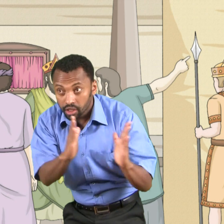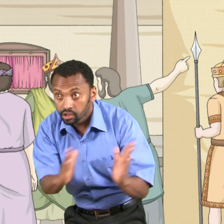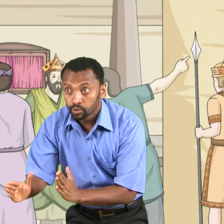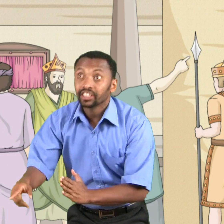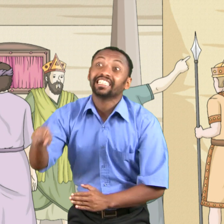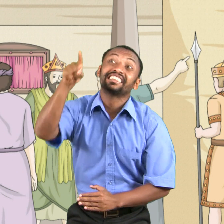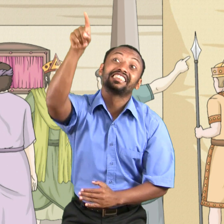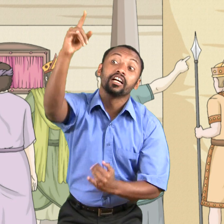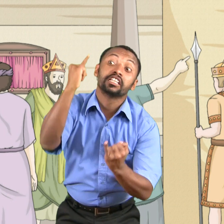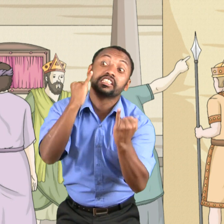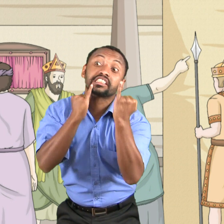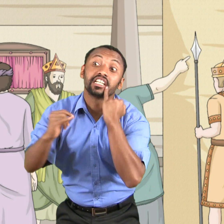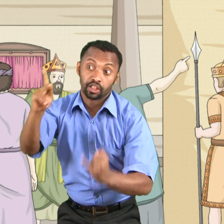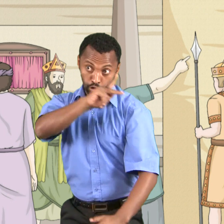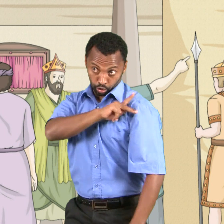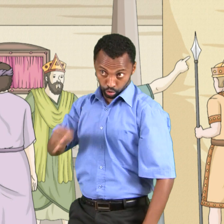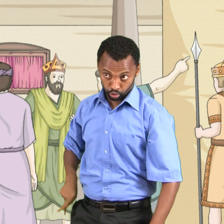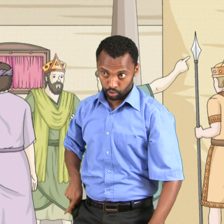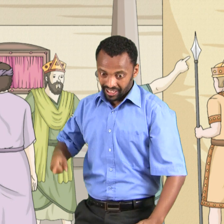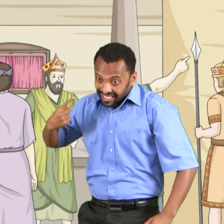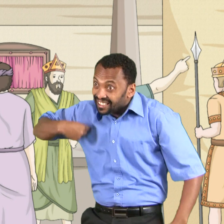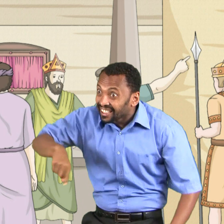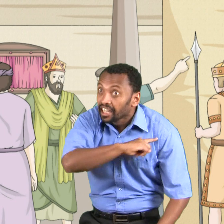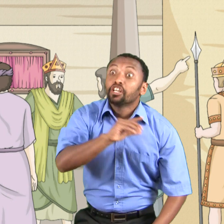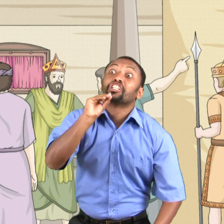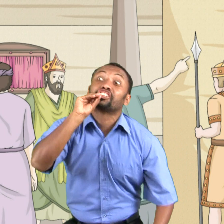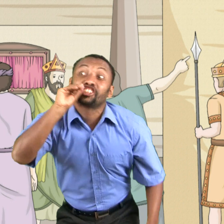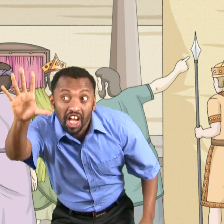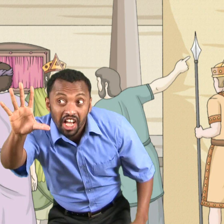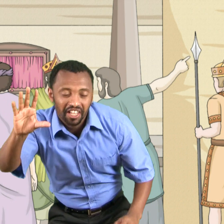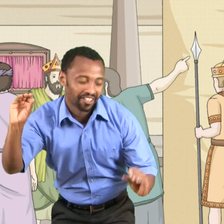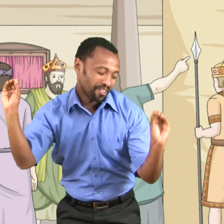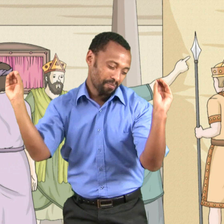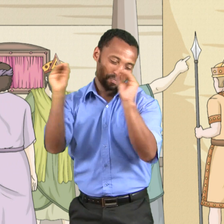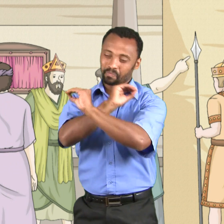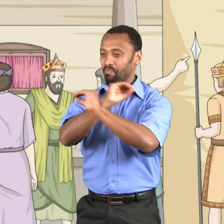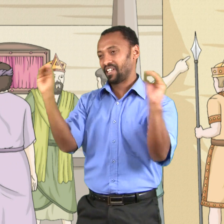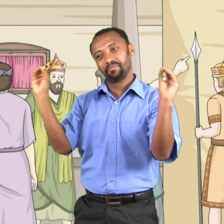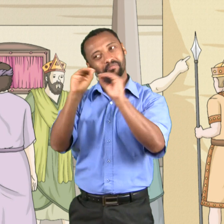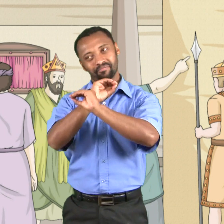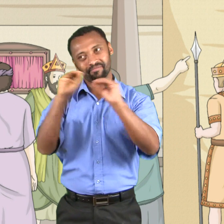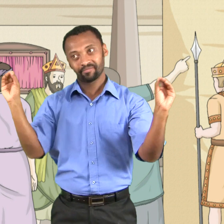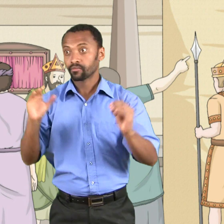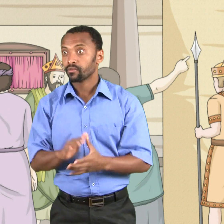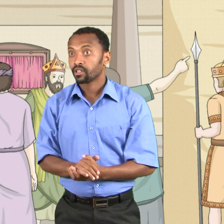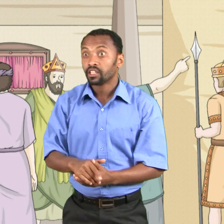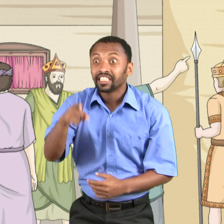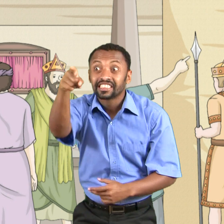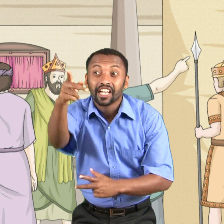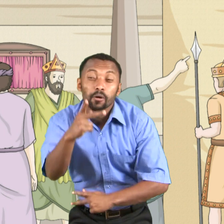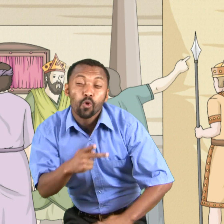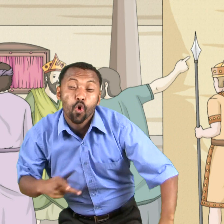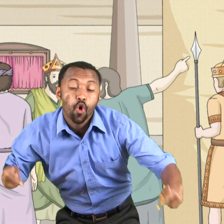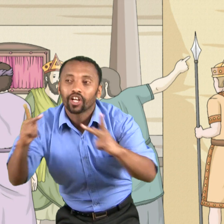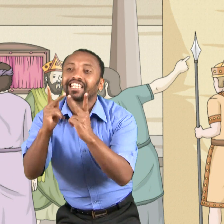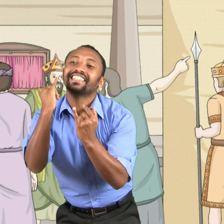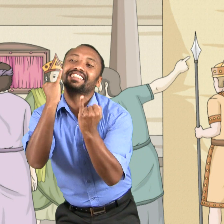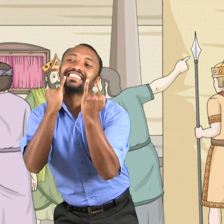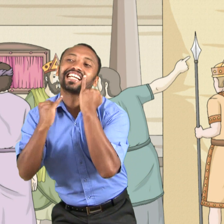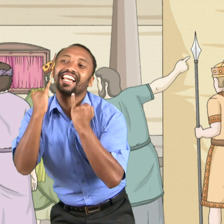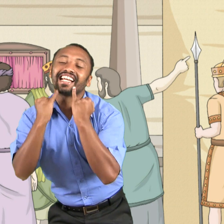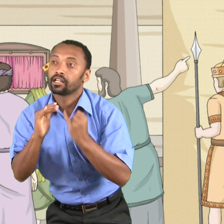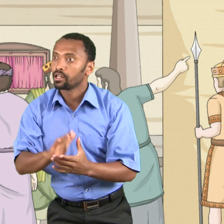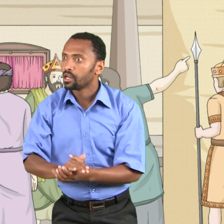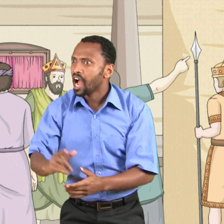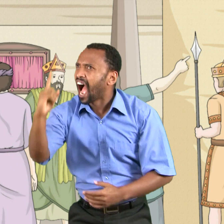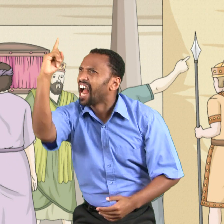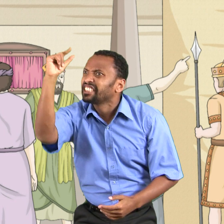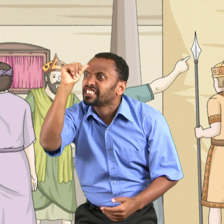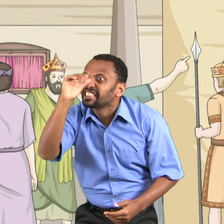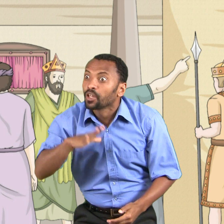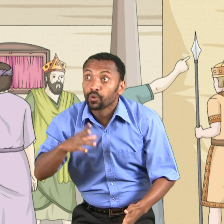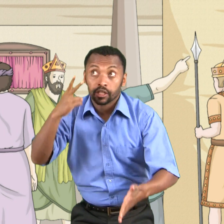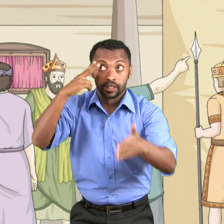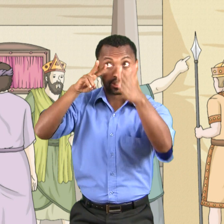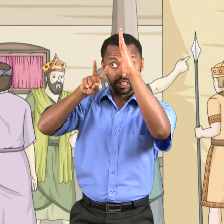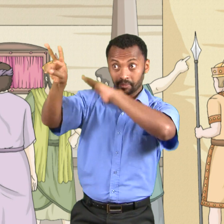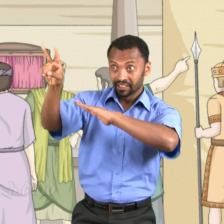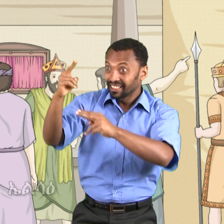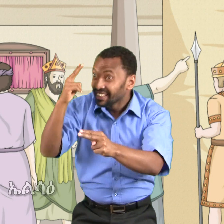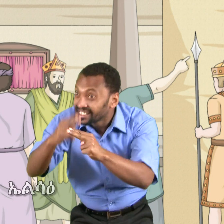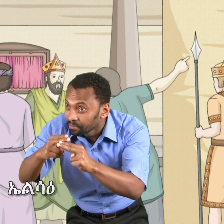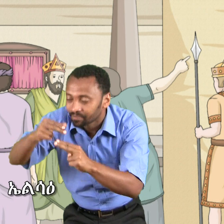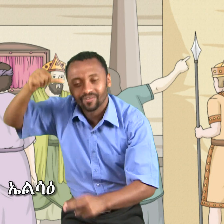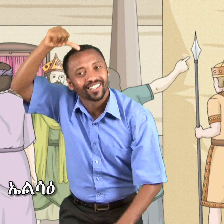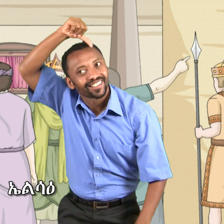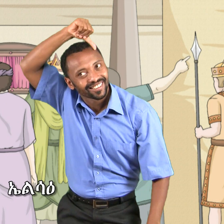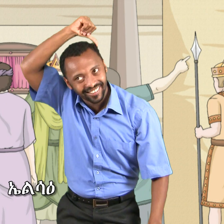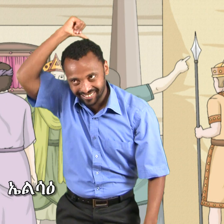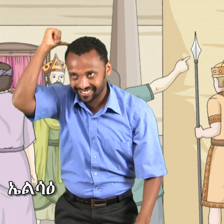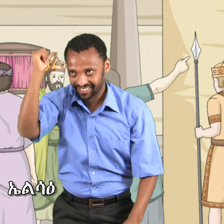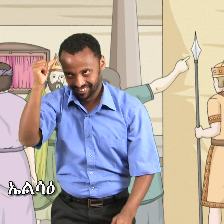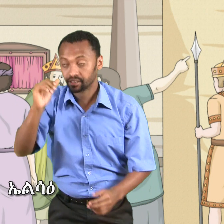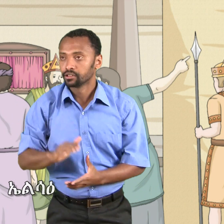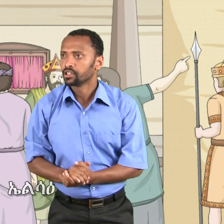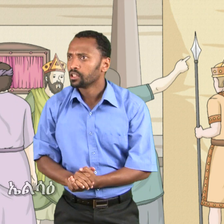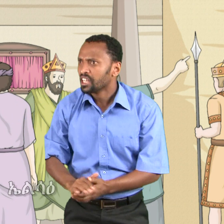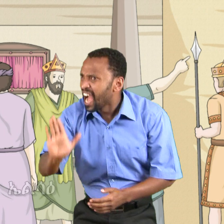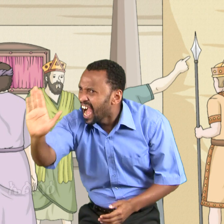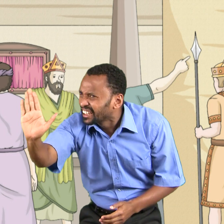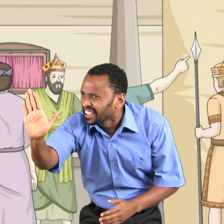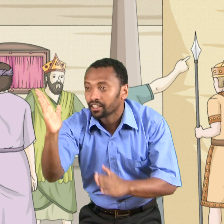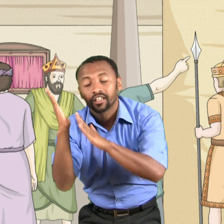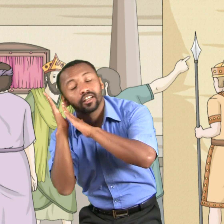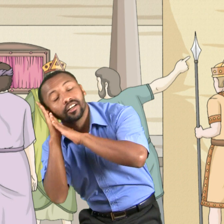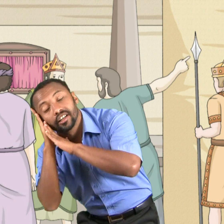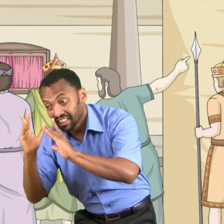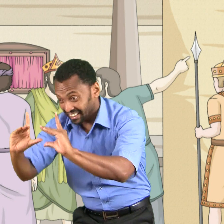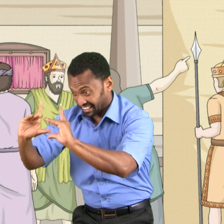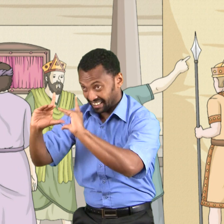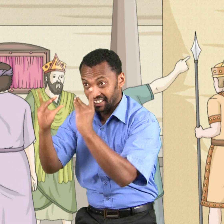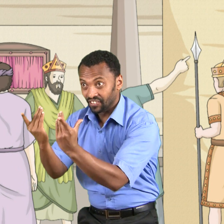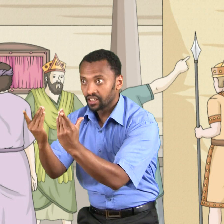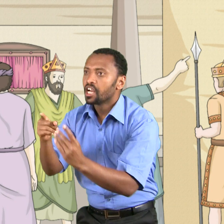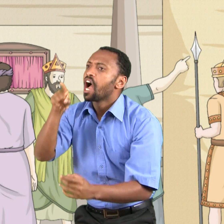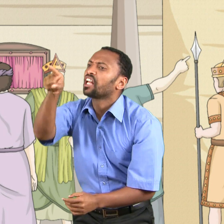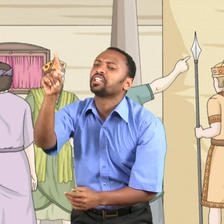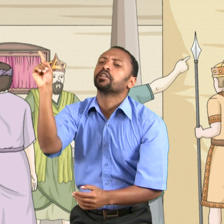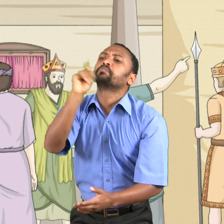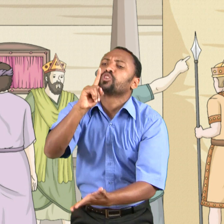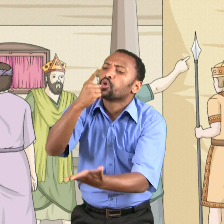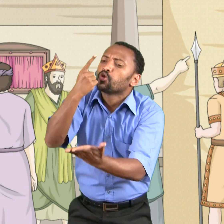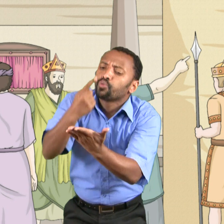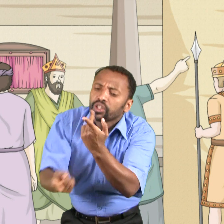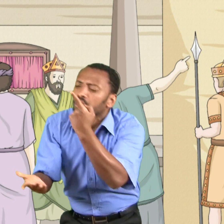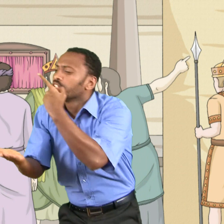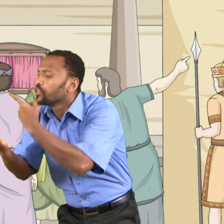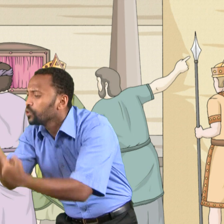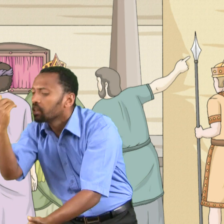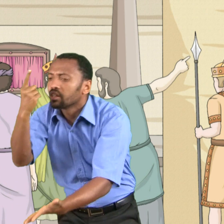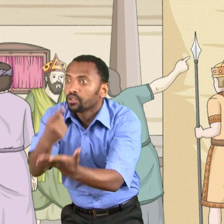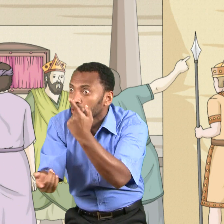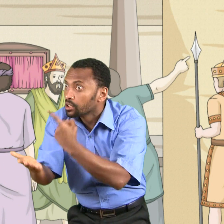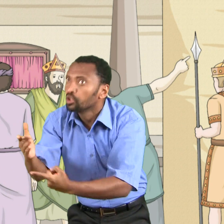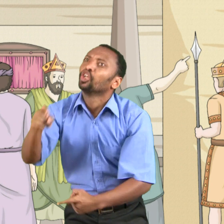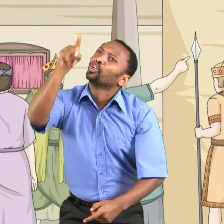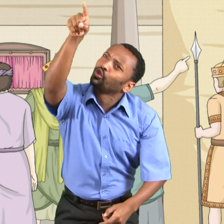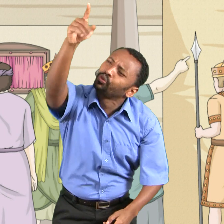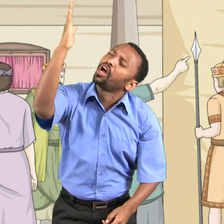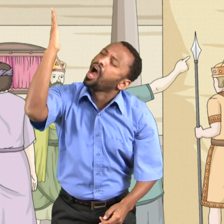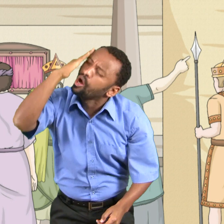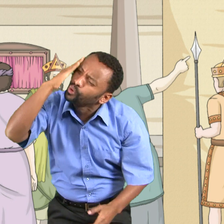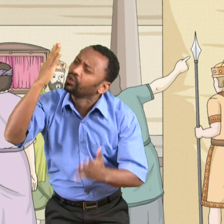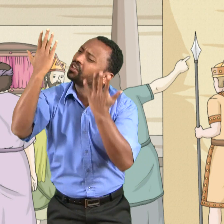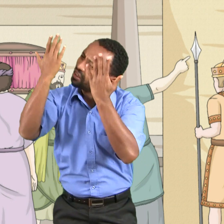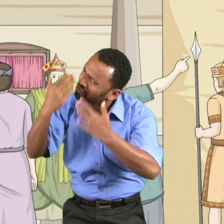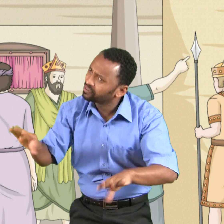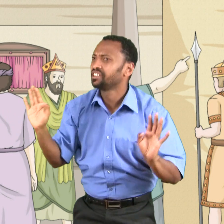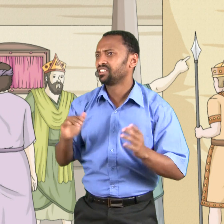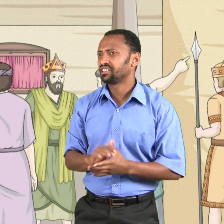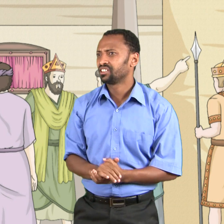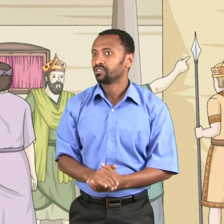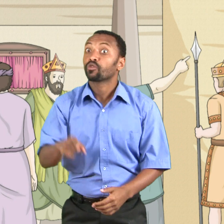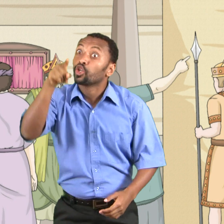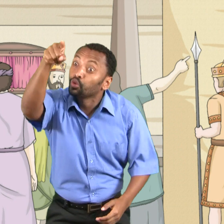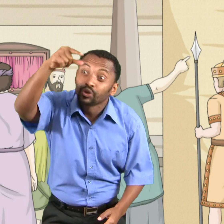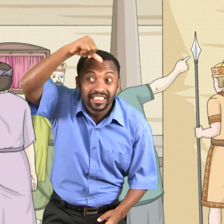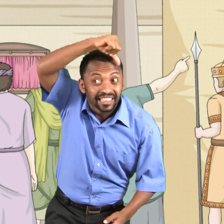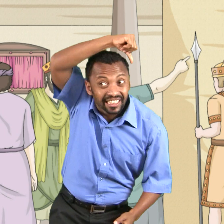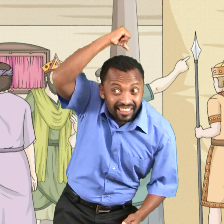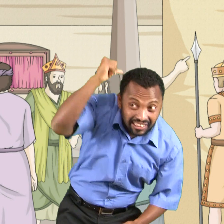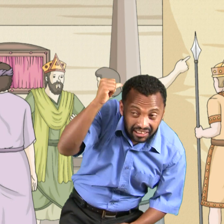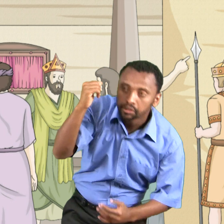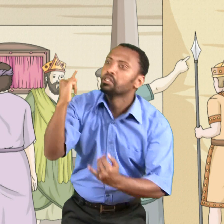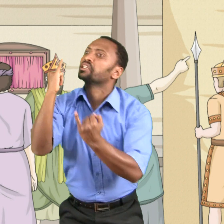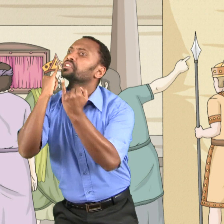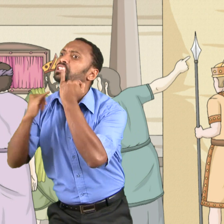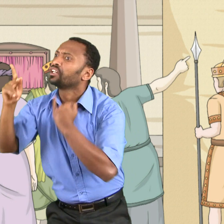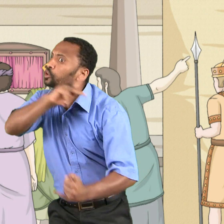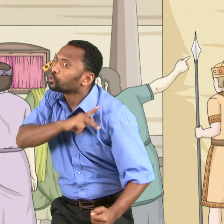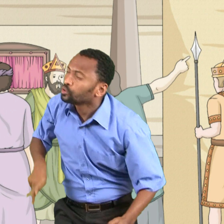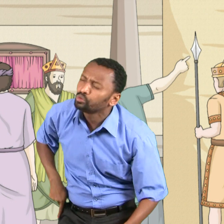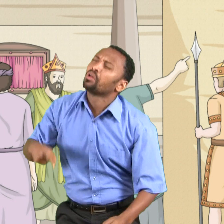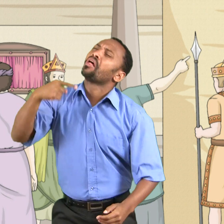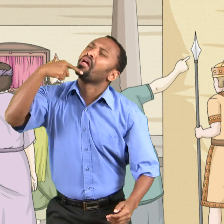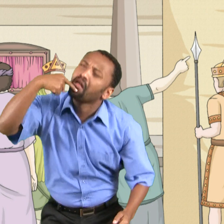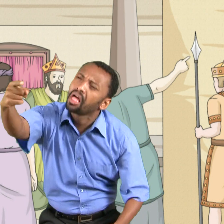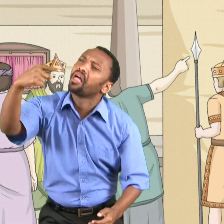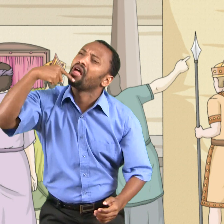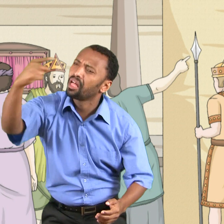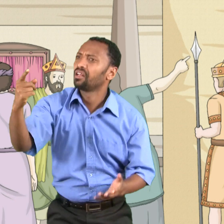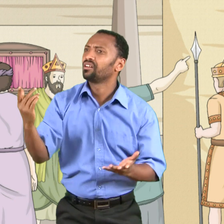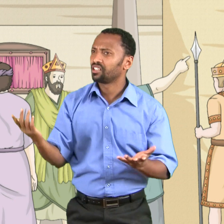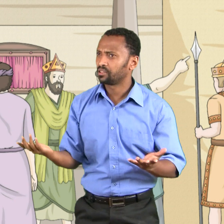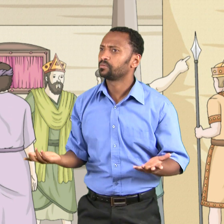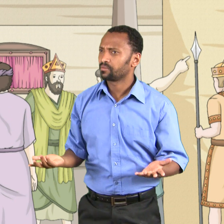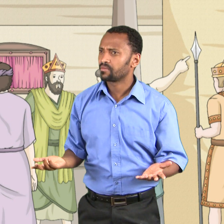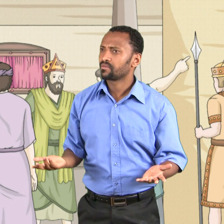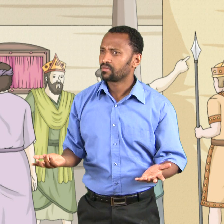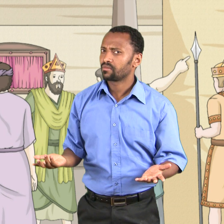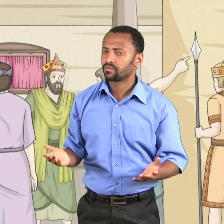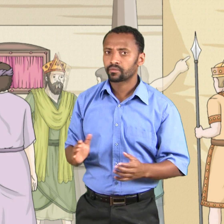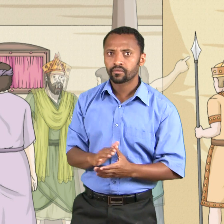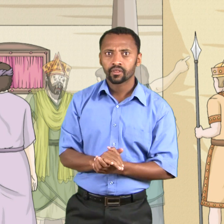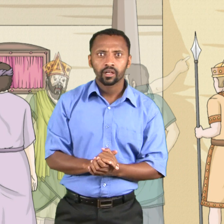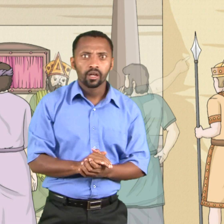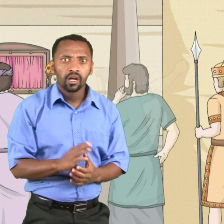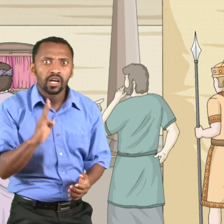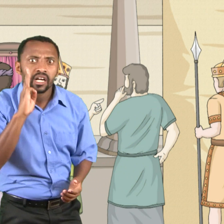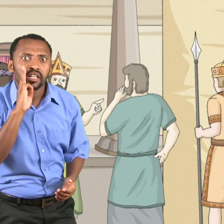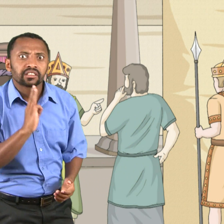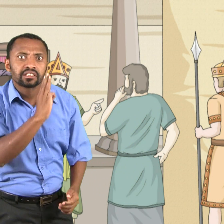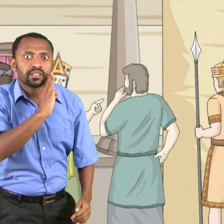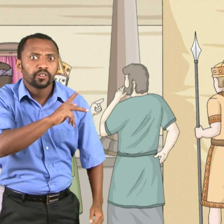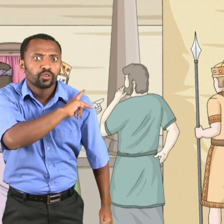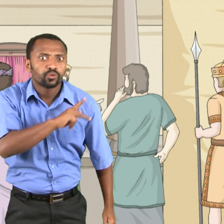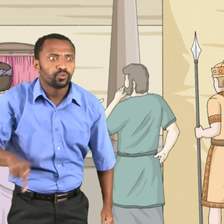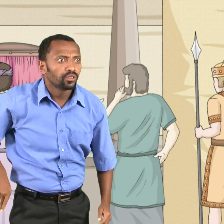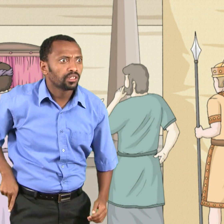For Elisha, the prophet in Israel, tells the king of Israel the very words you speak in your bedroom.”